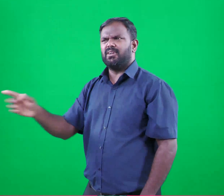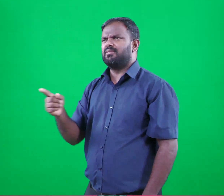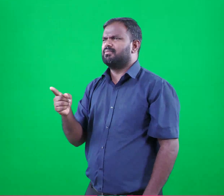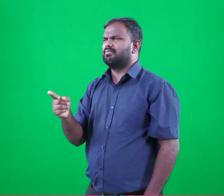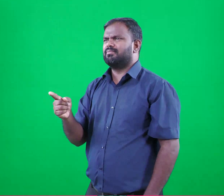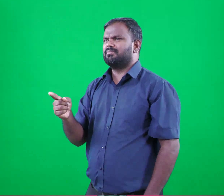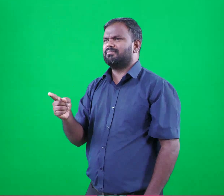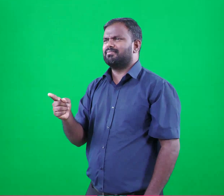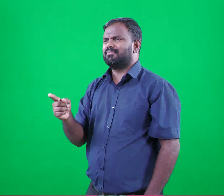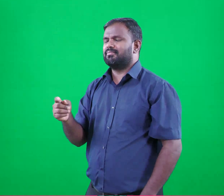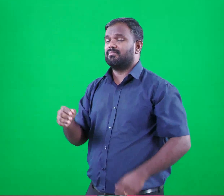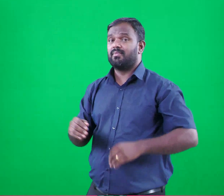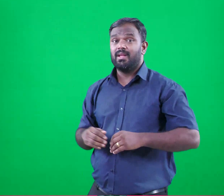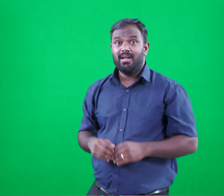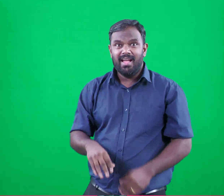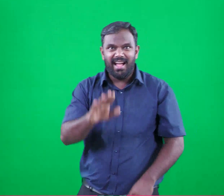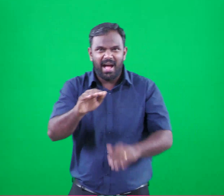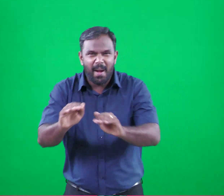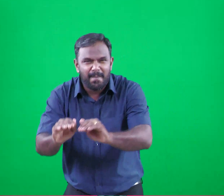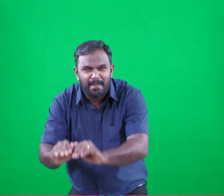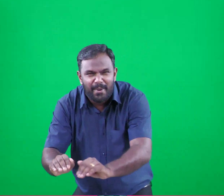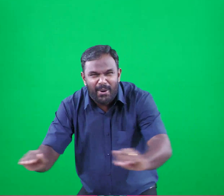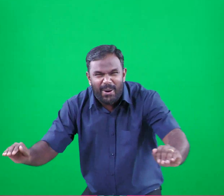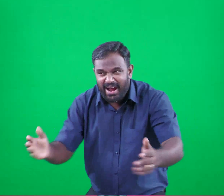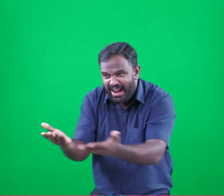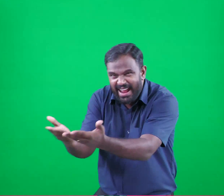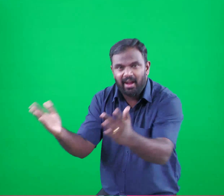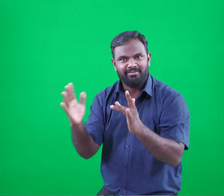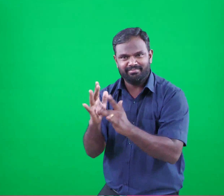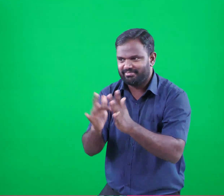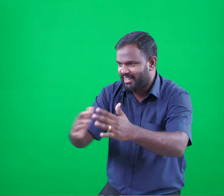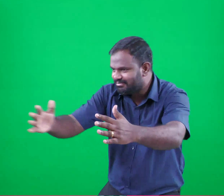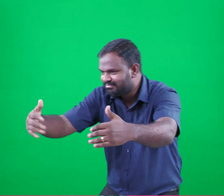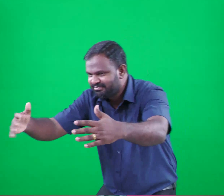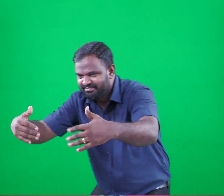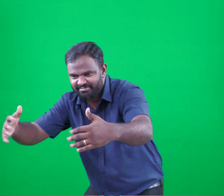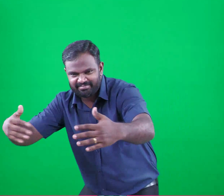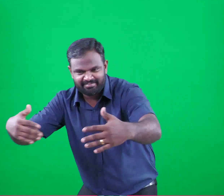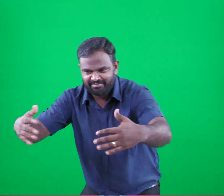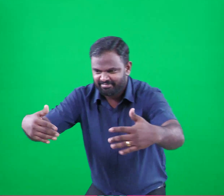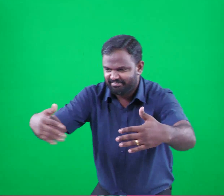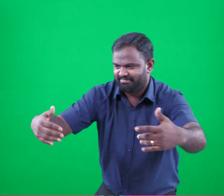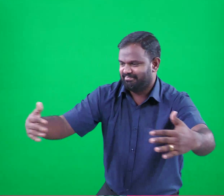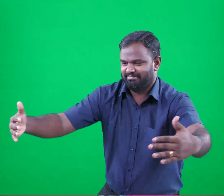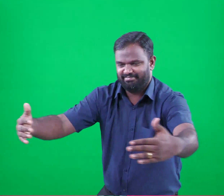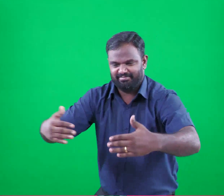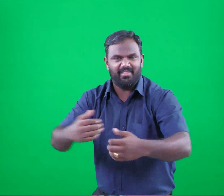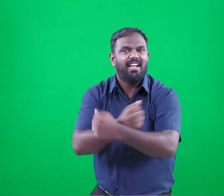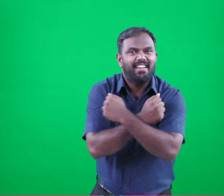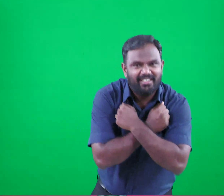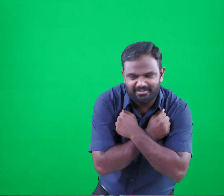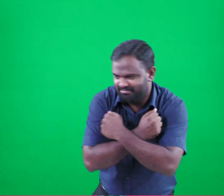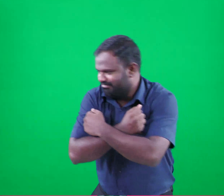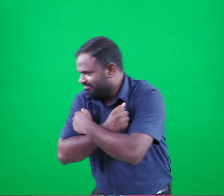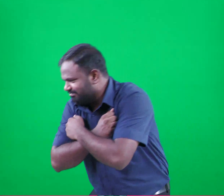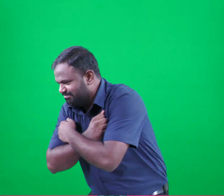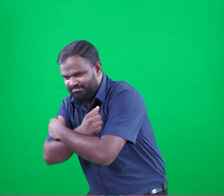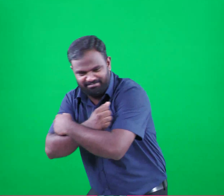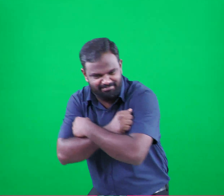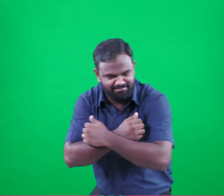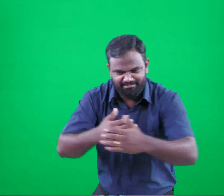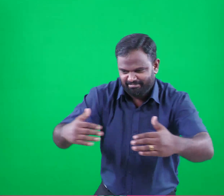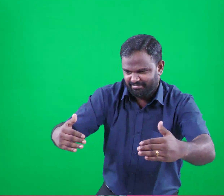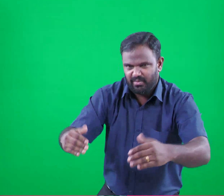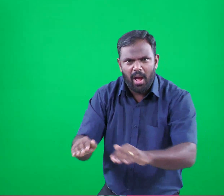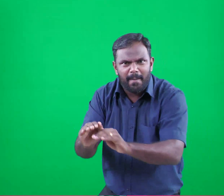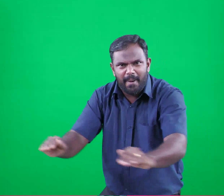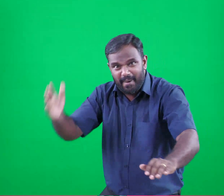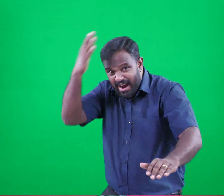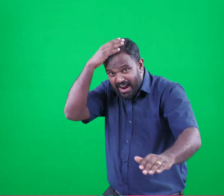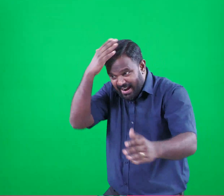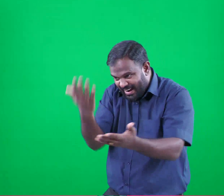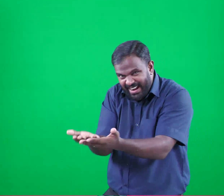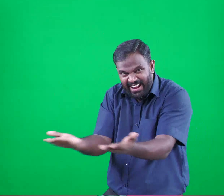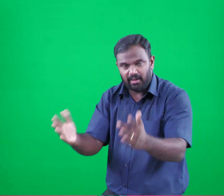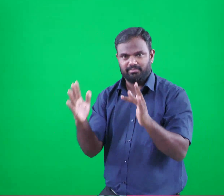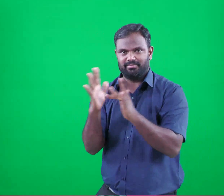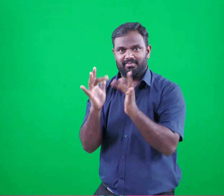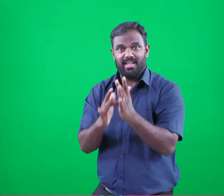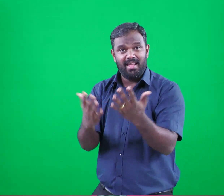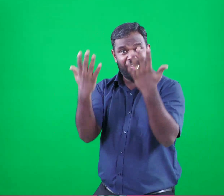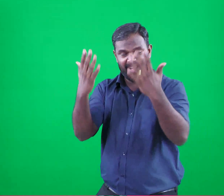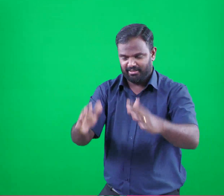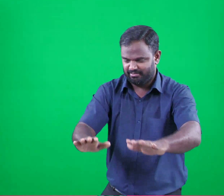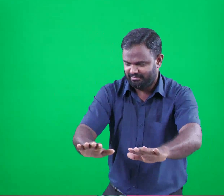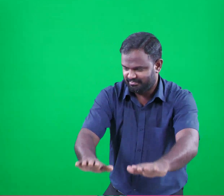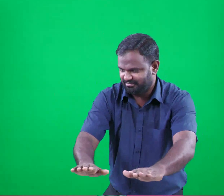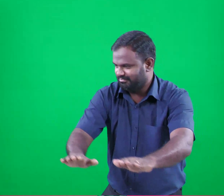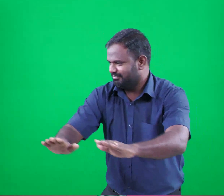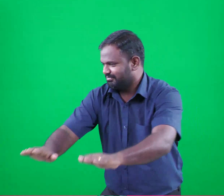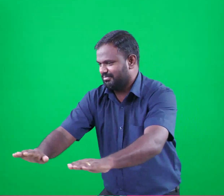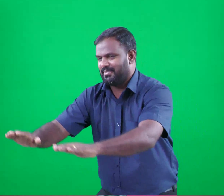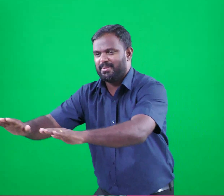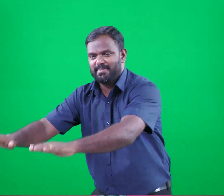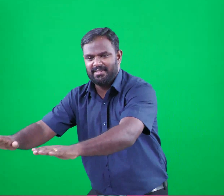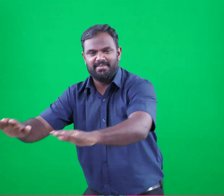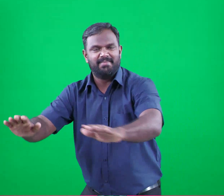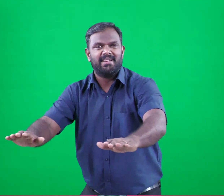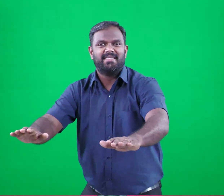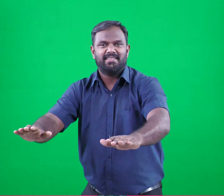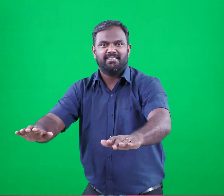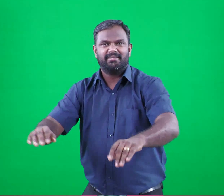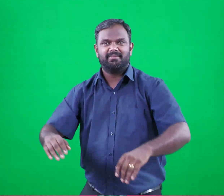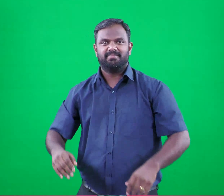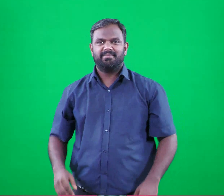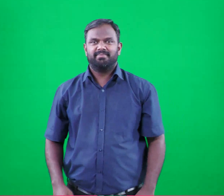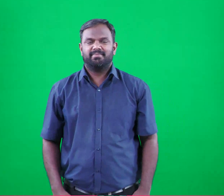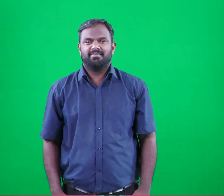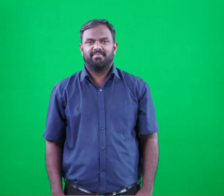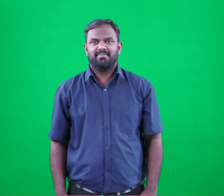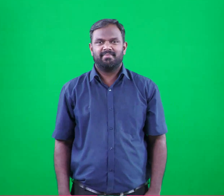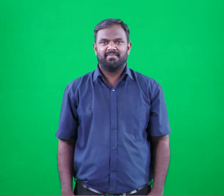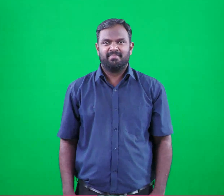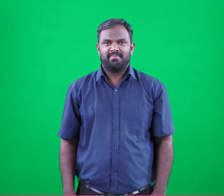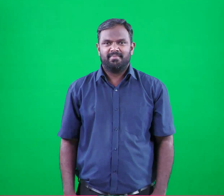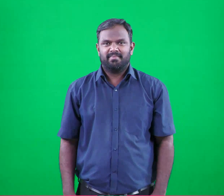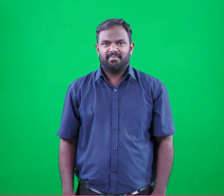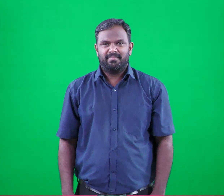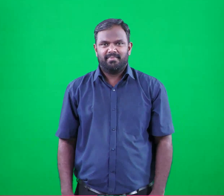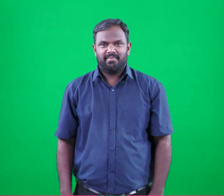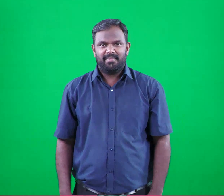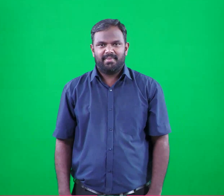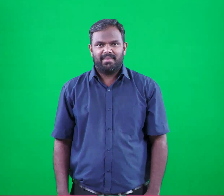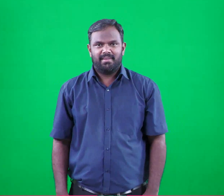And He took the children in His arms, placed His hands on them, and blessed them.